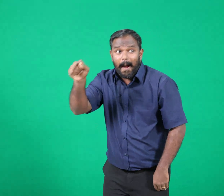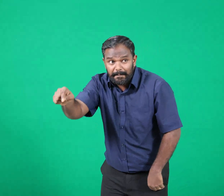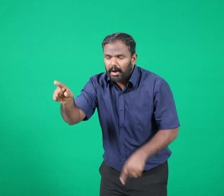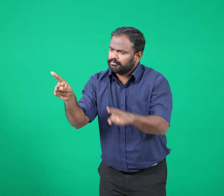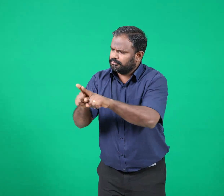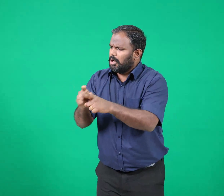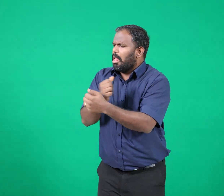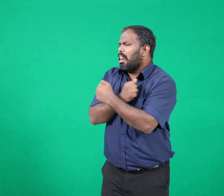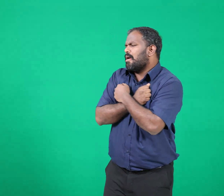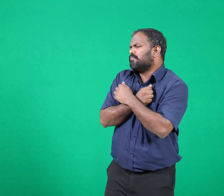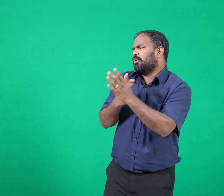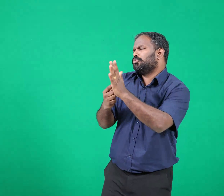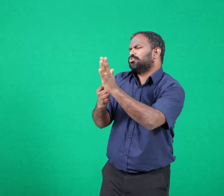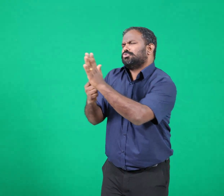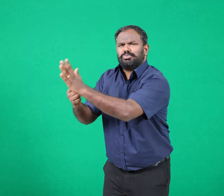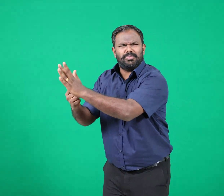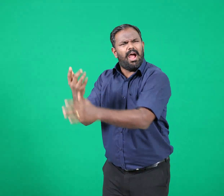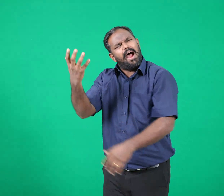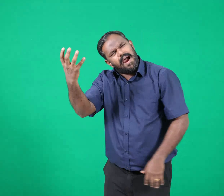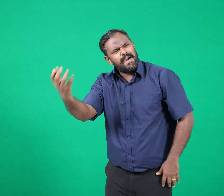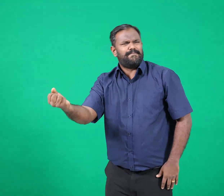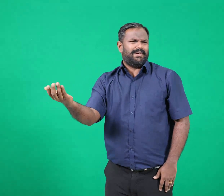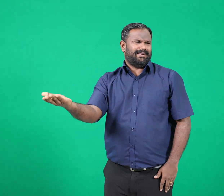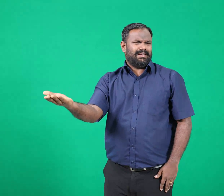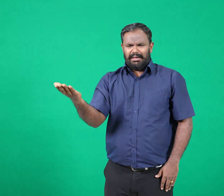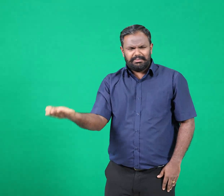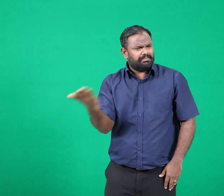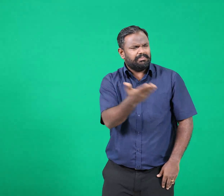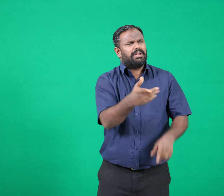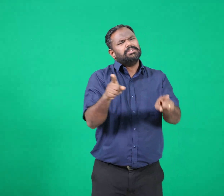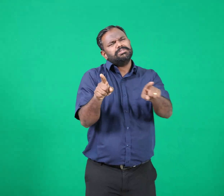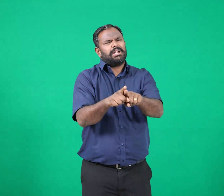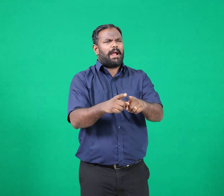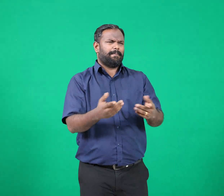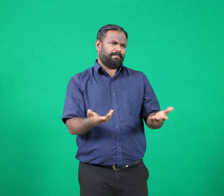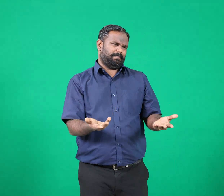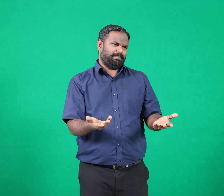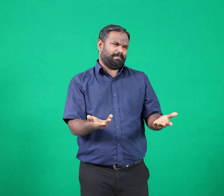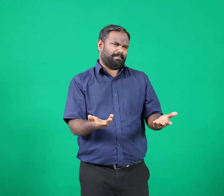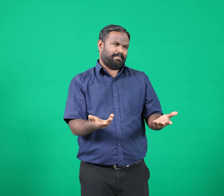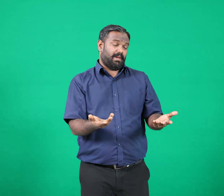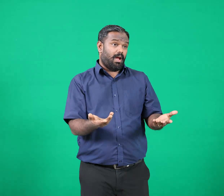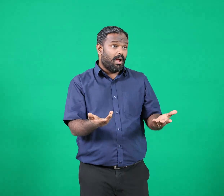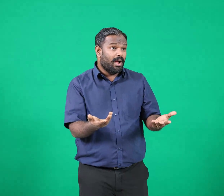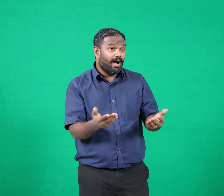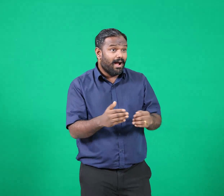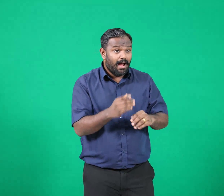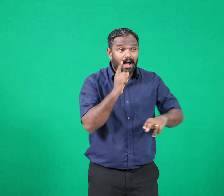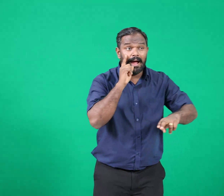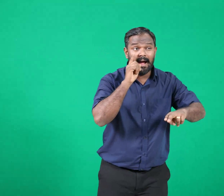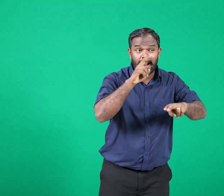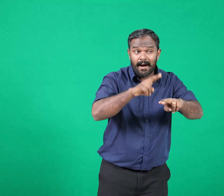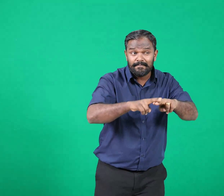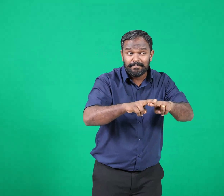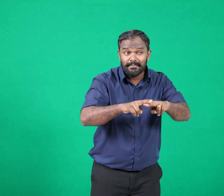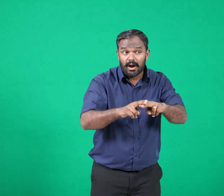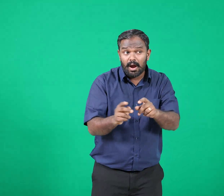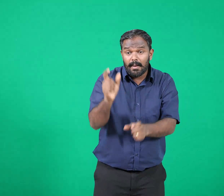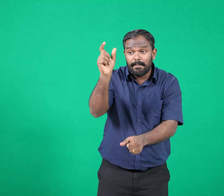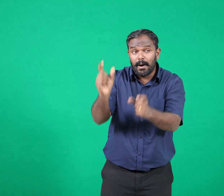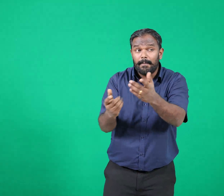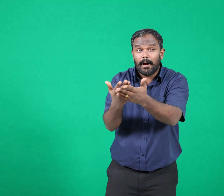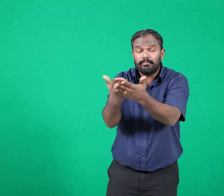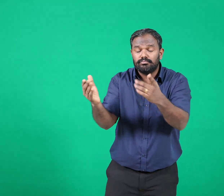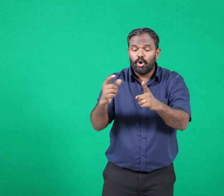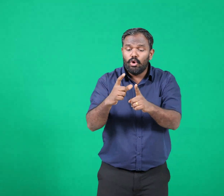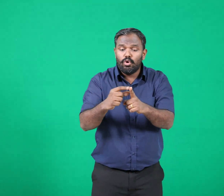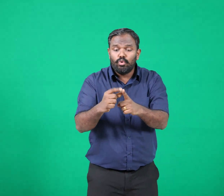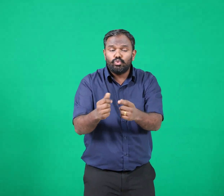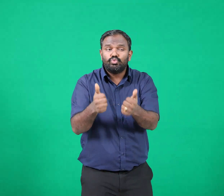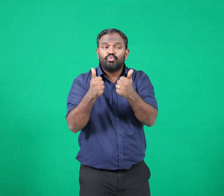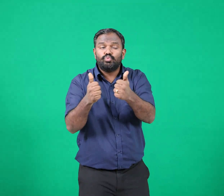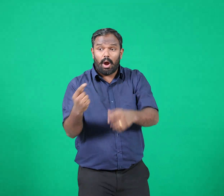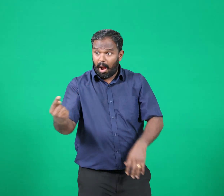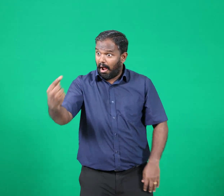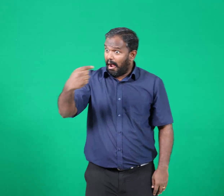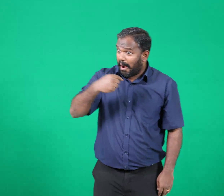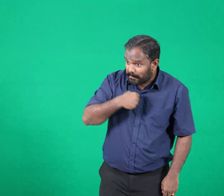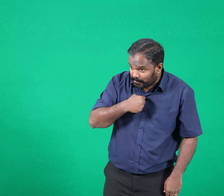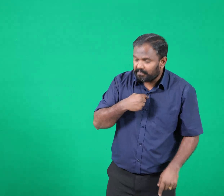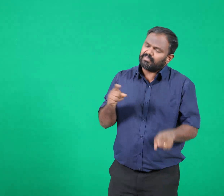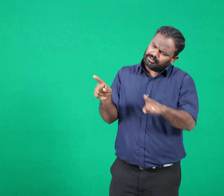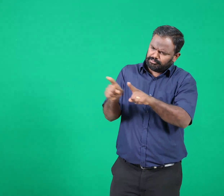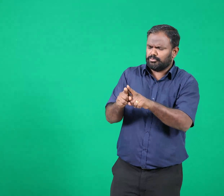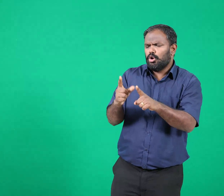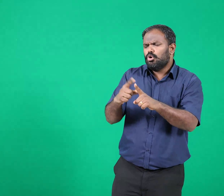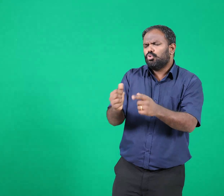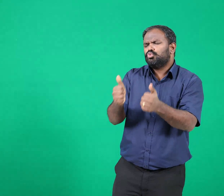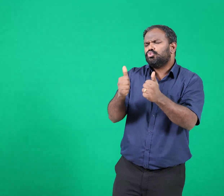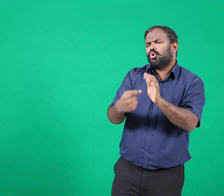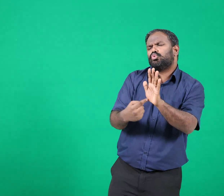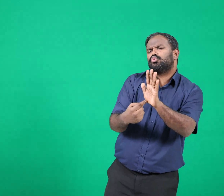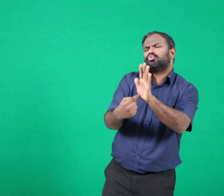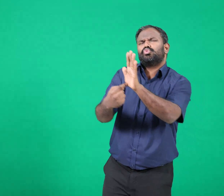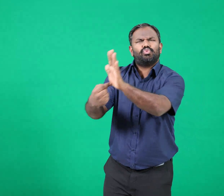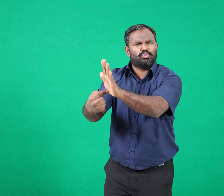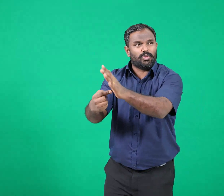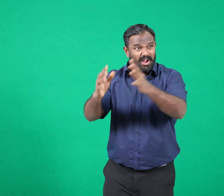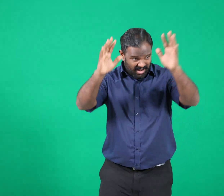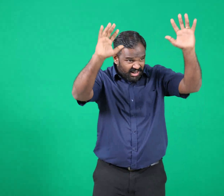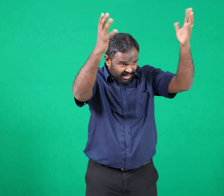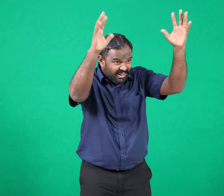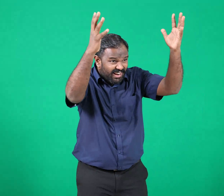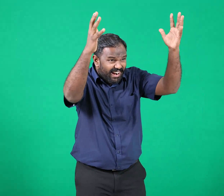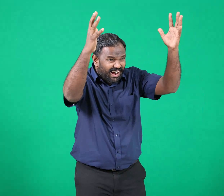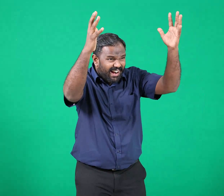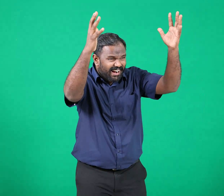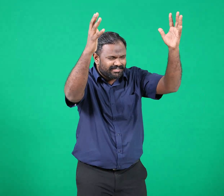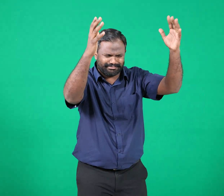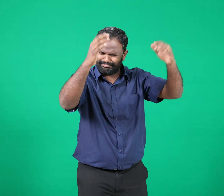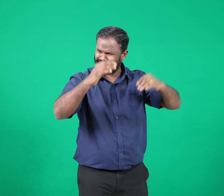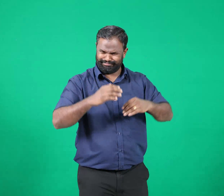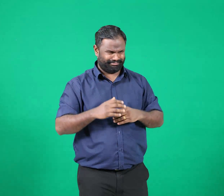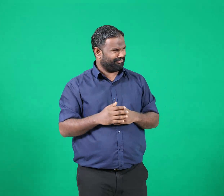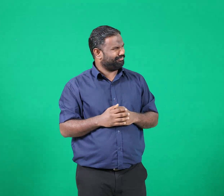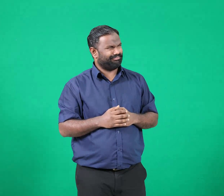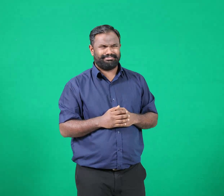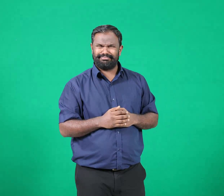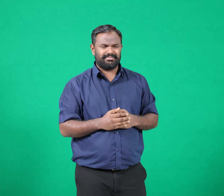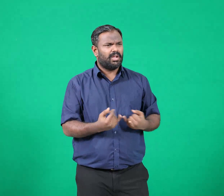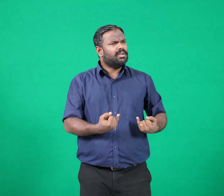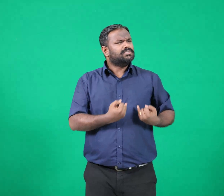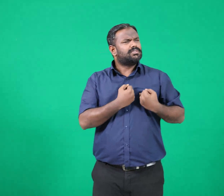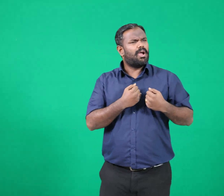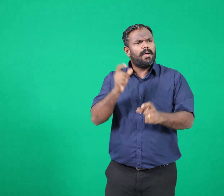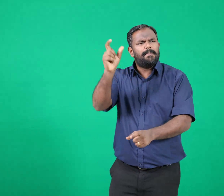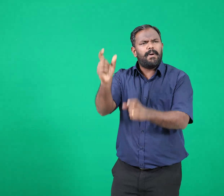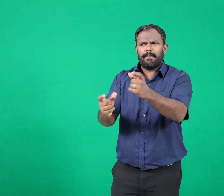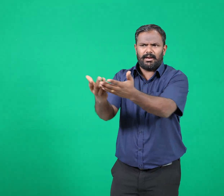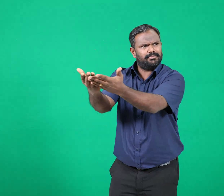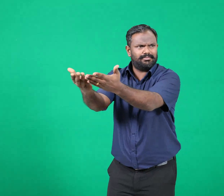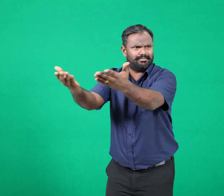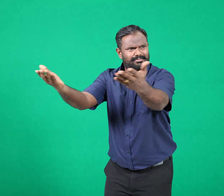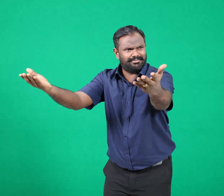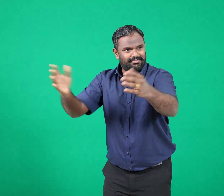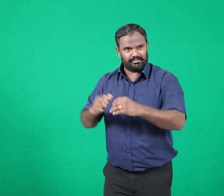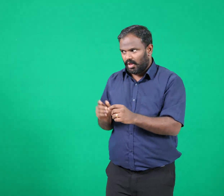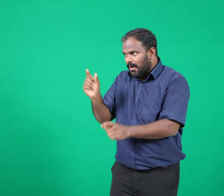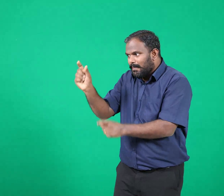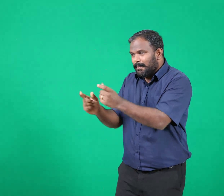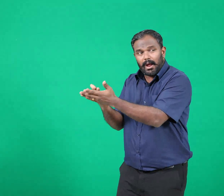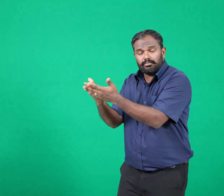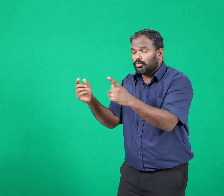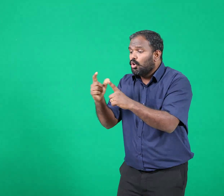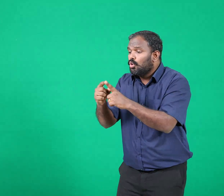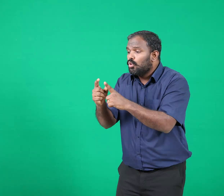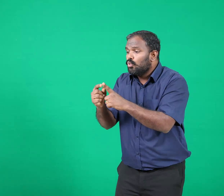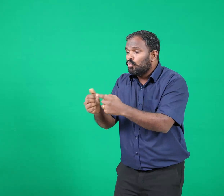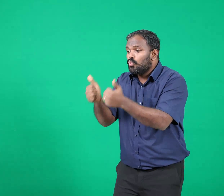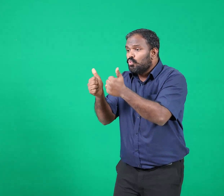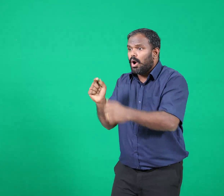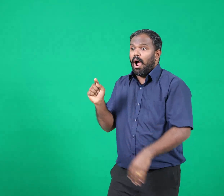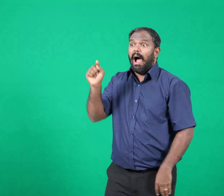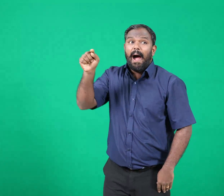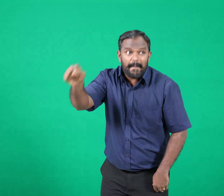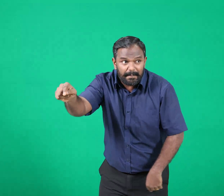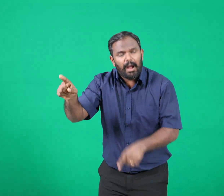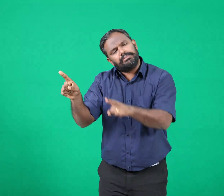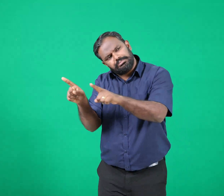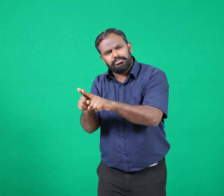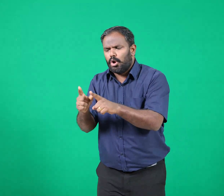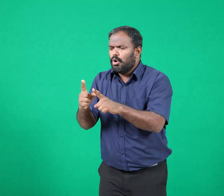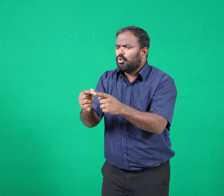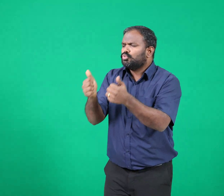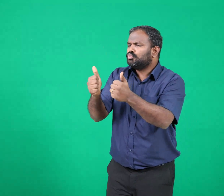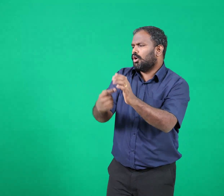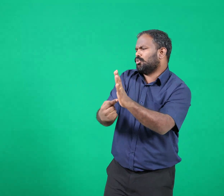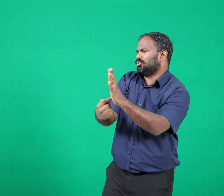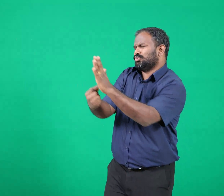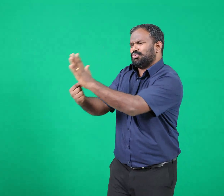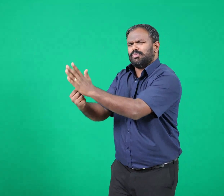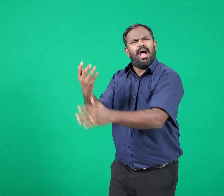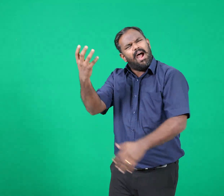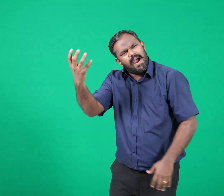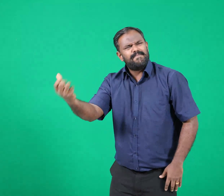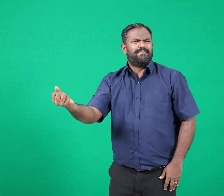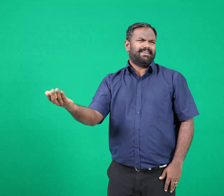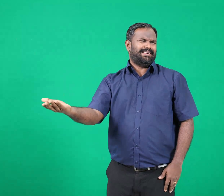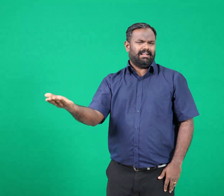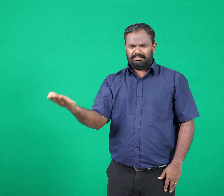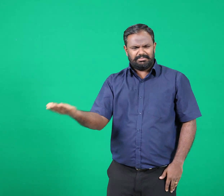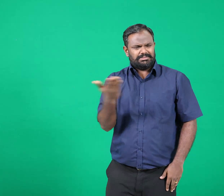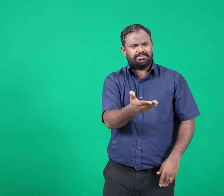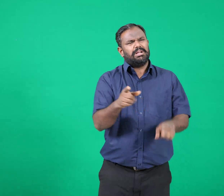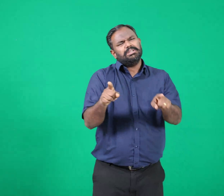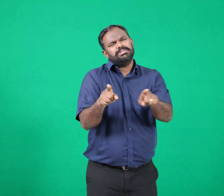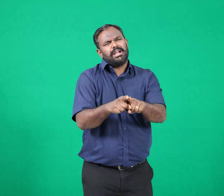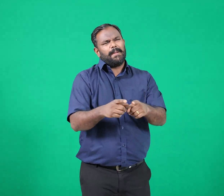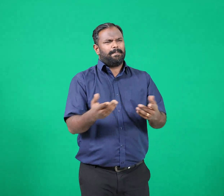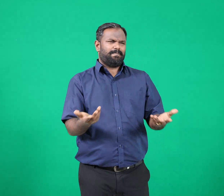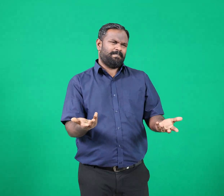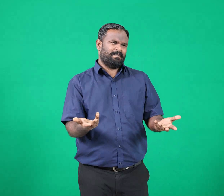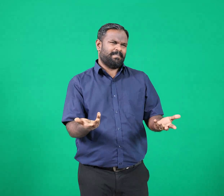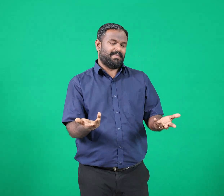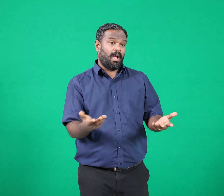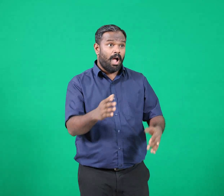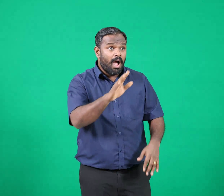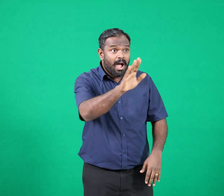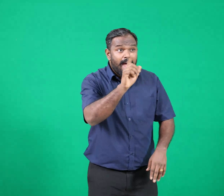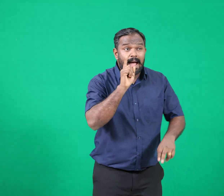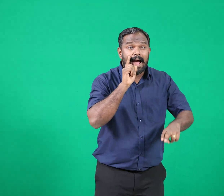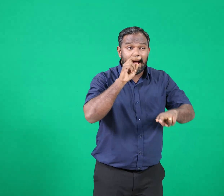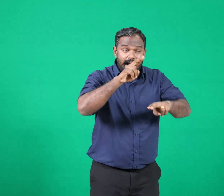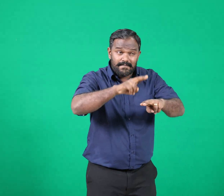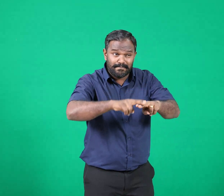If you do good to those who do good to you, what credit is that to you? Even sinners do the same.